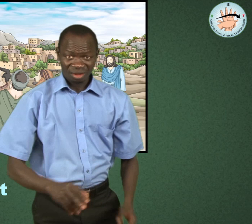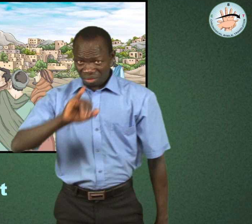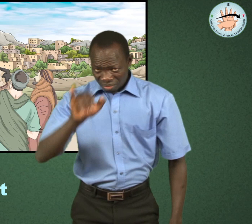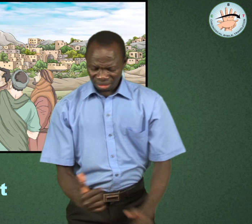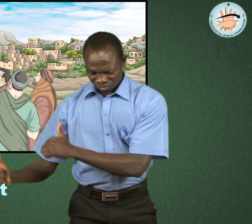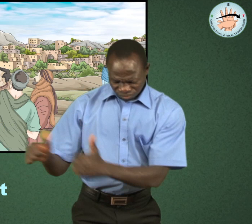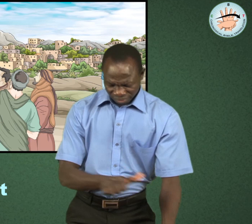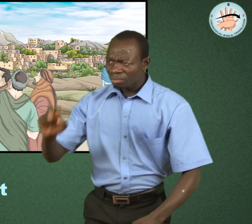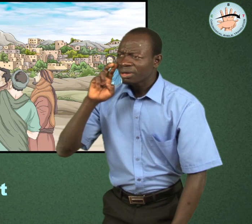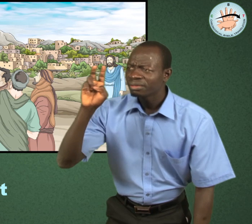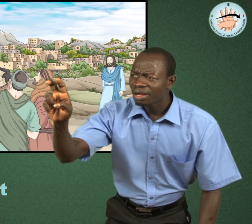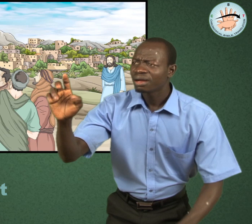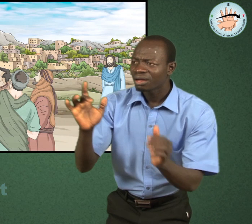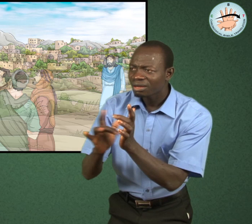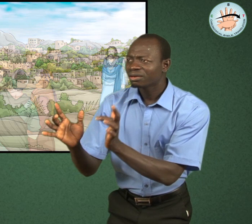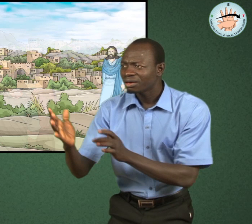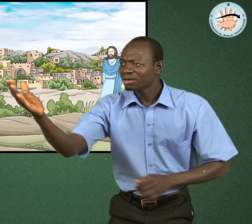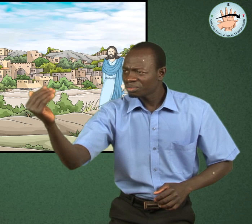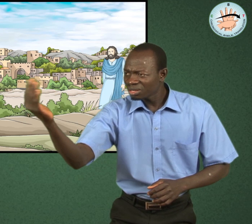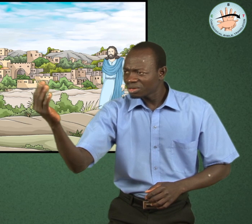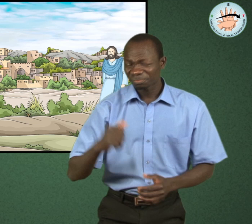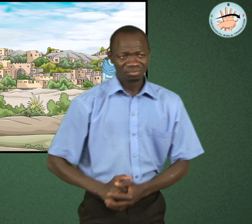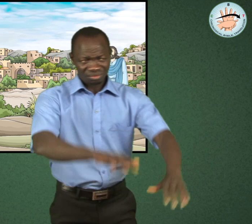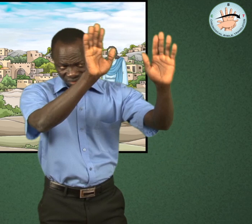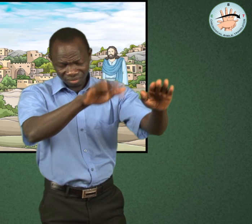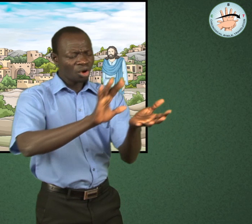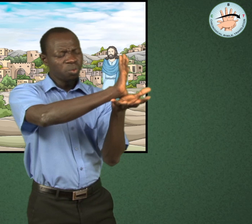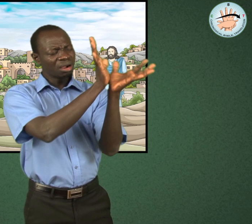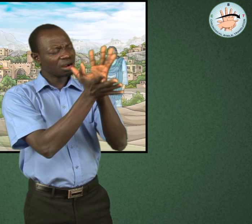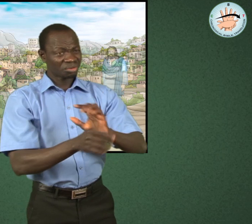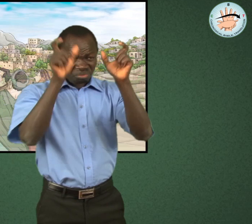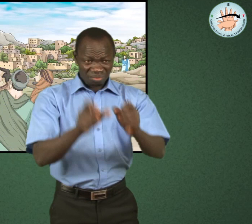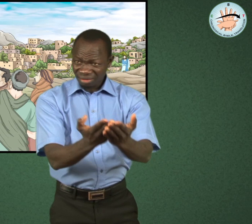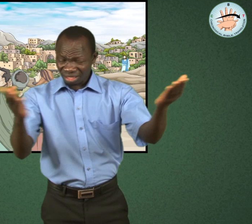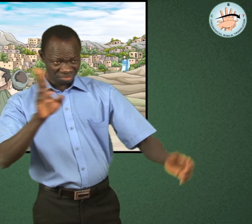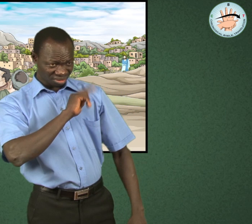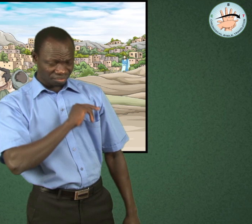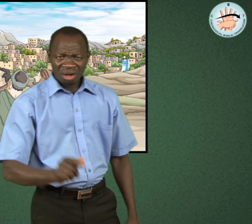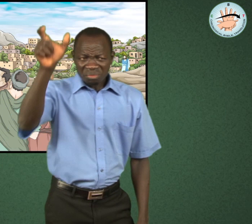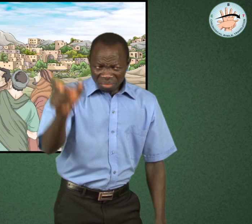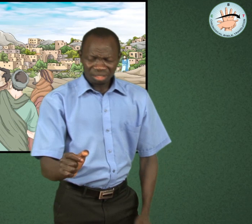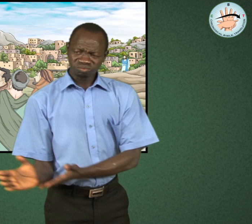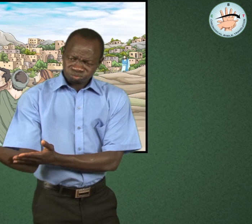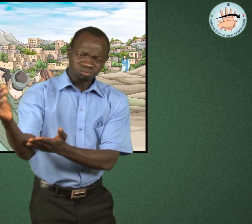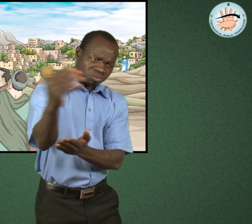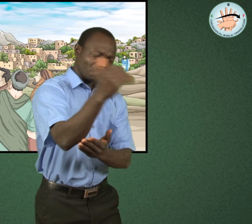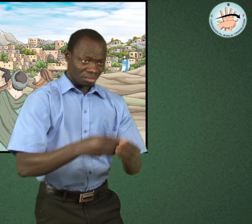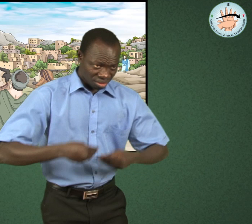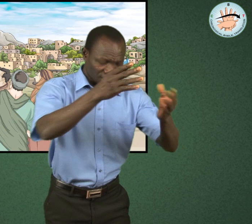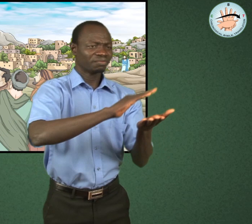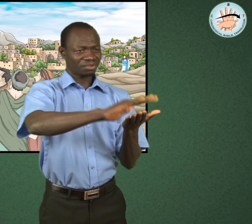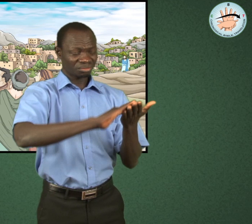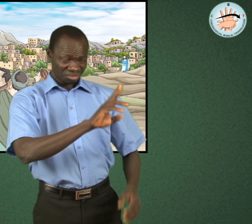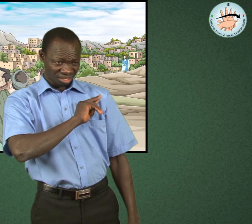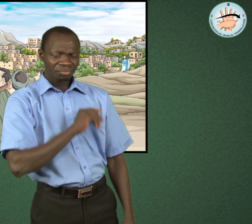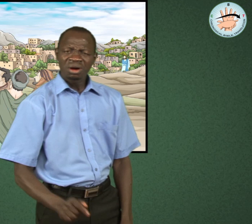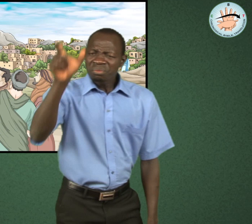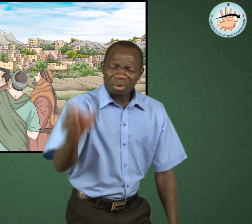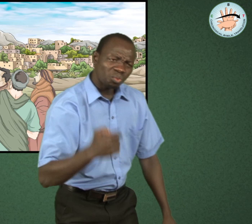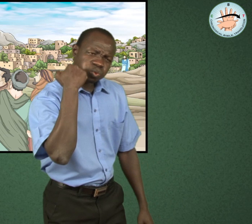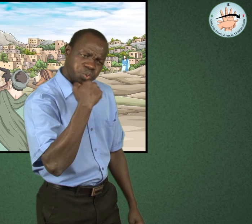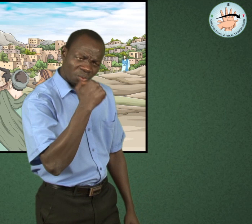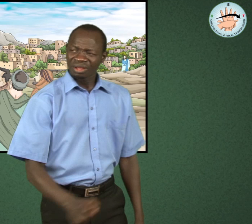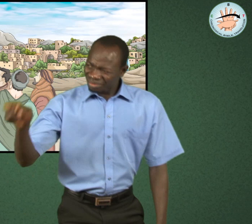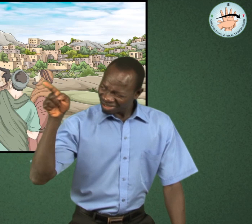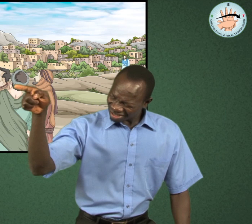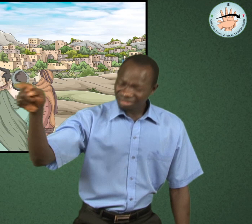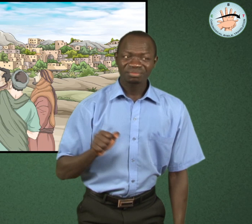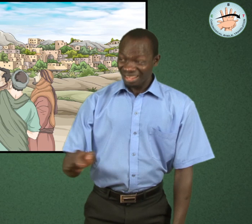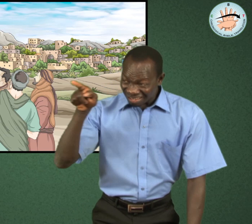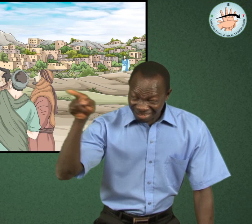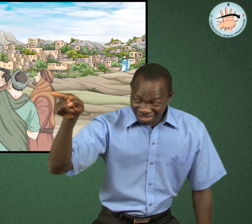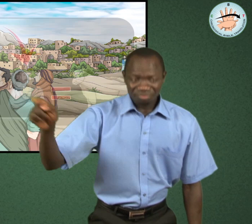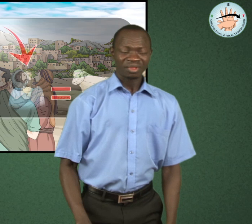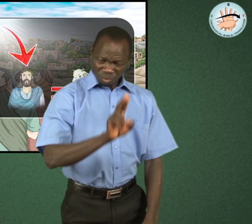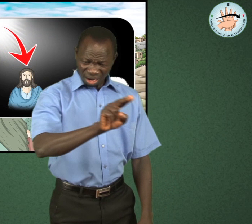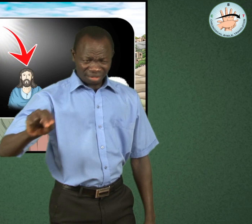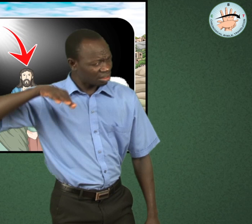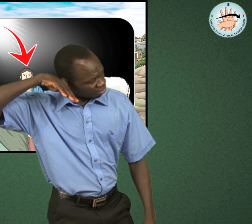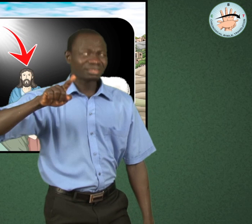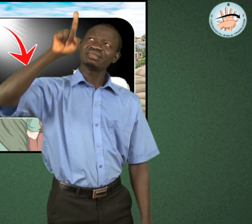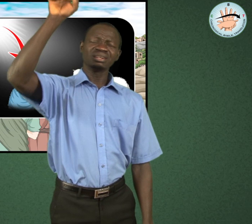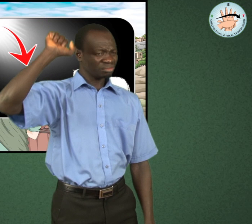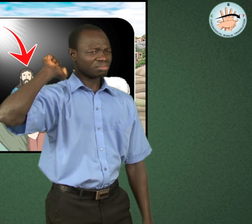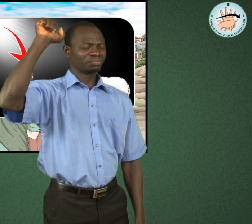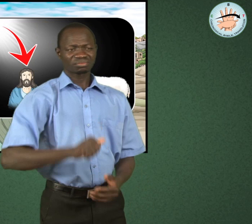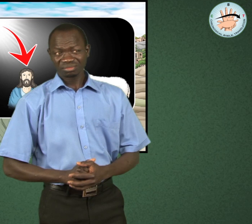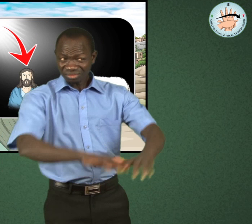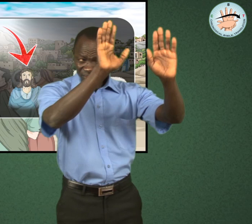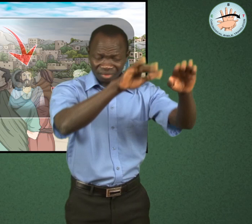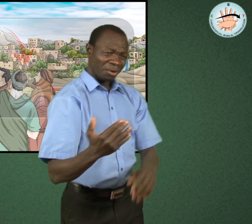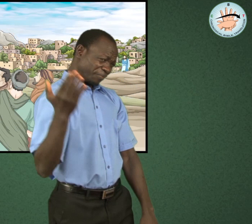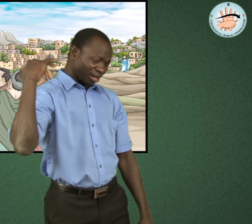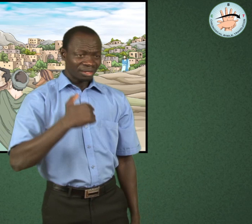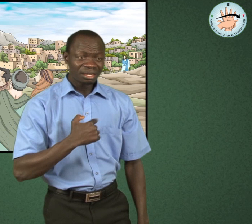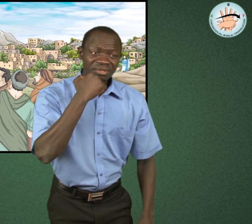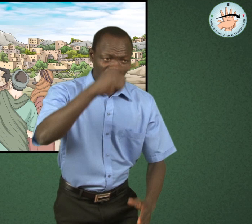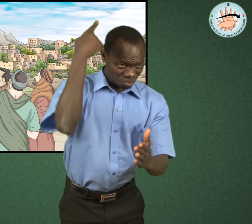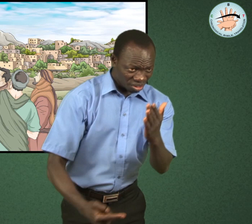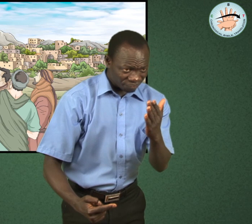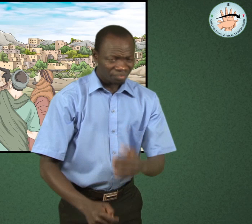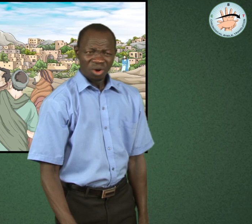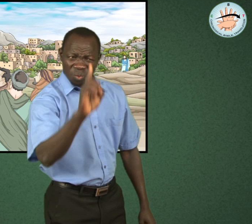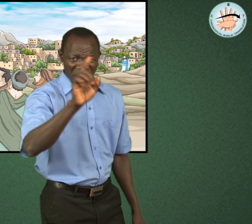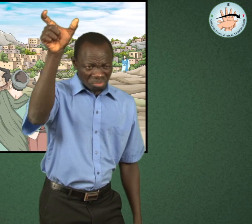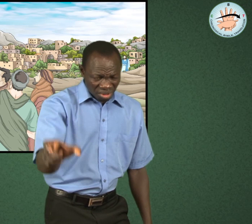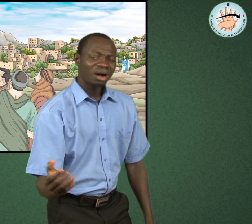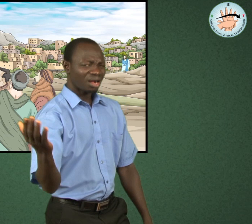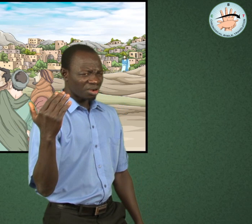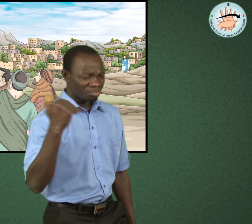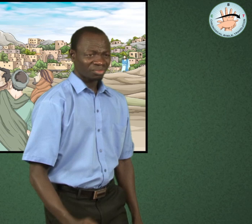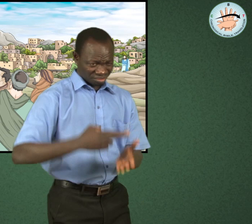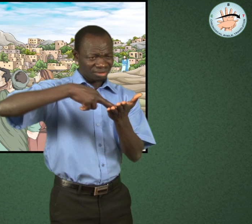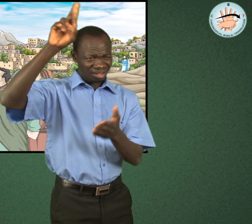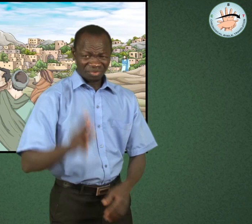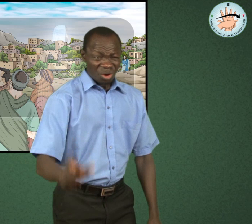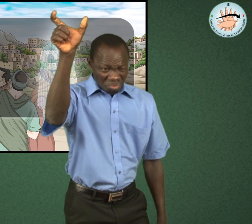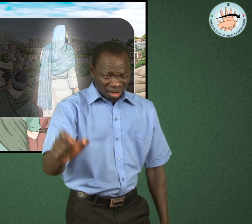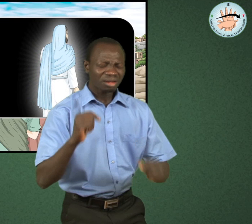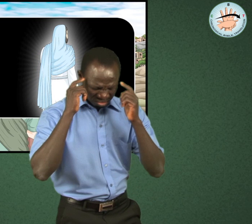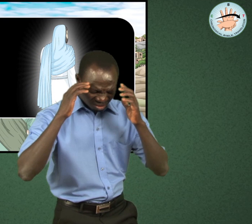The next day John saw Jesus coming toward him and said, “Look, the Lamb of God, who takes away the sin of the world!